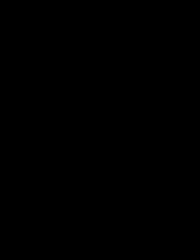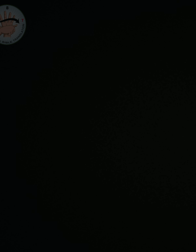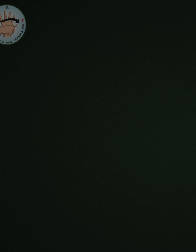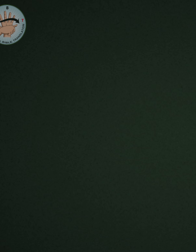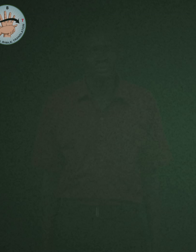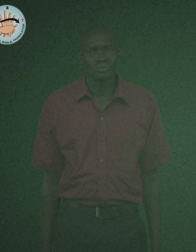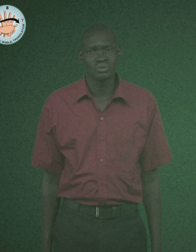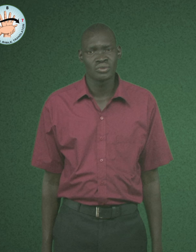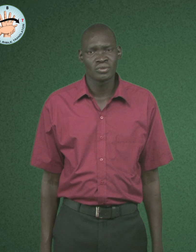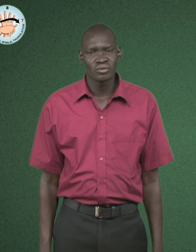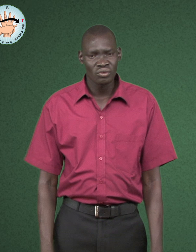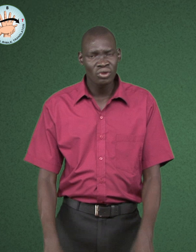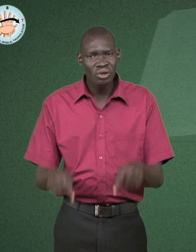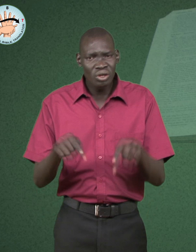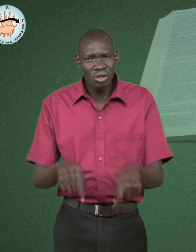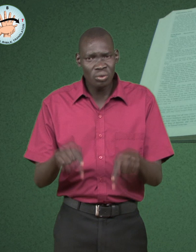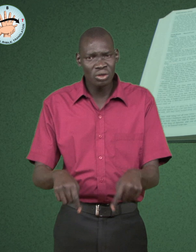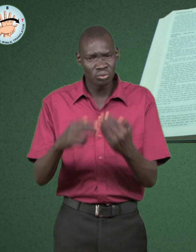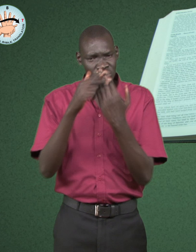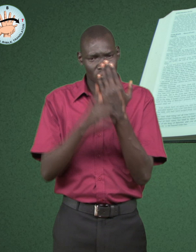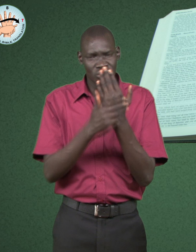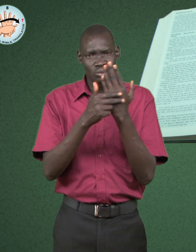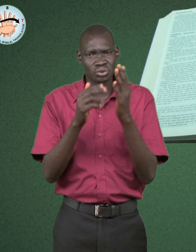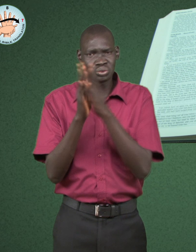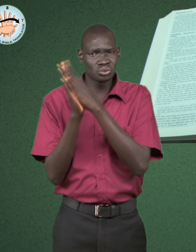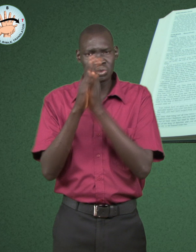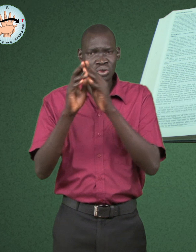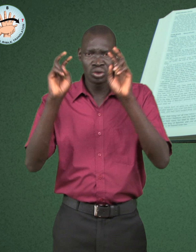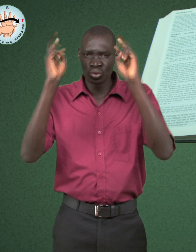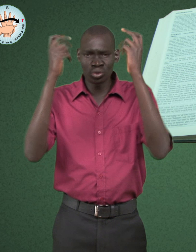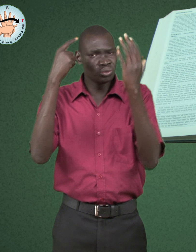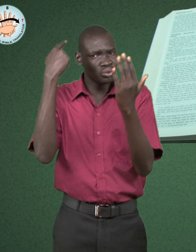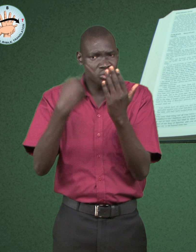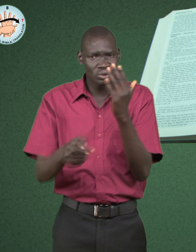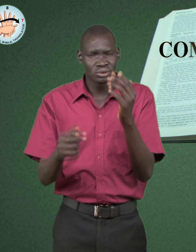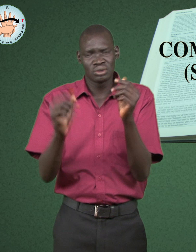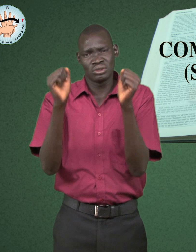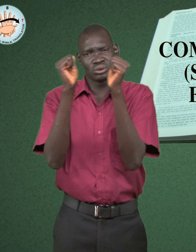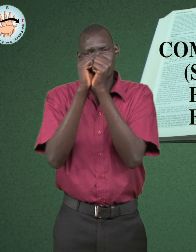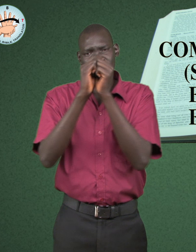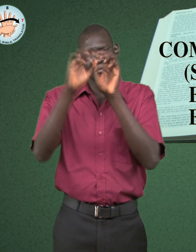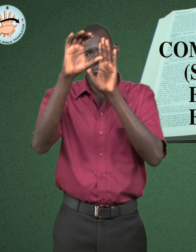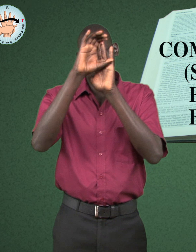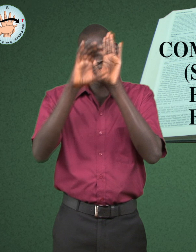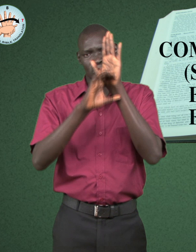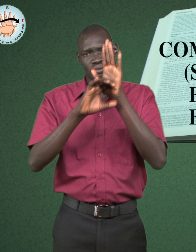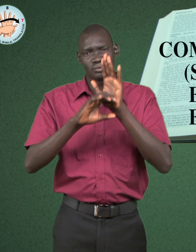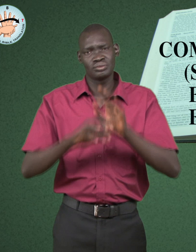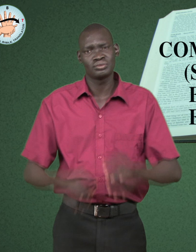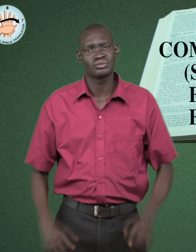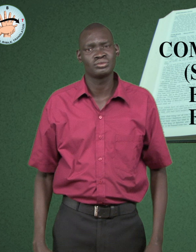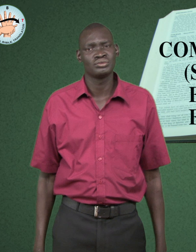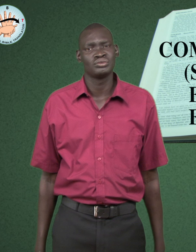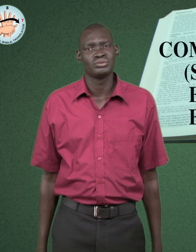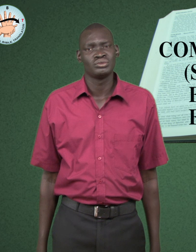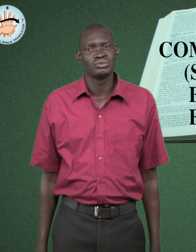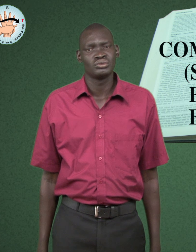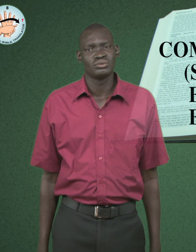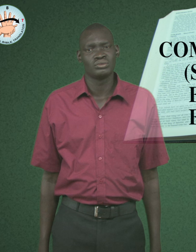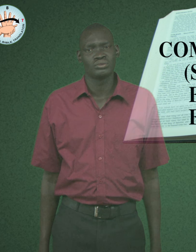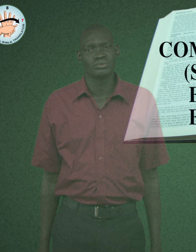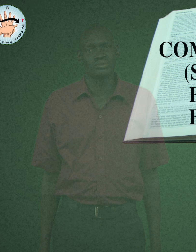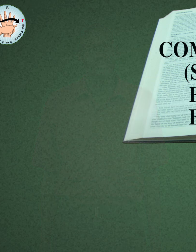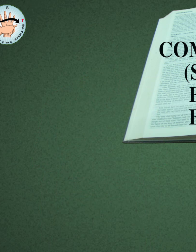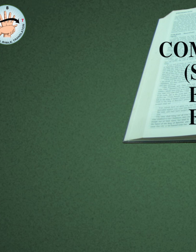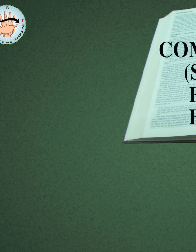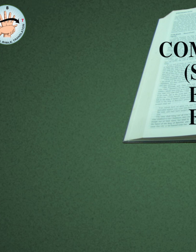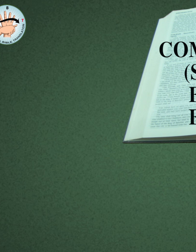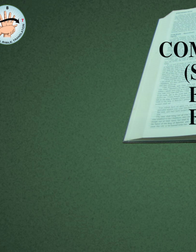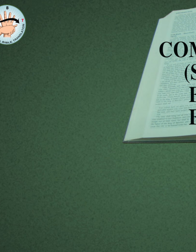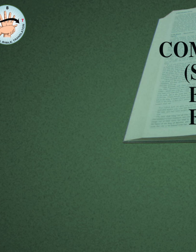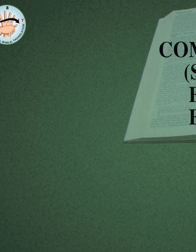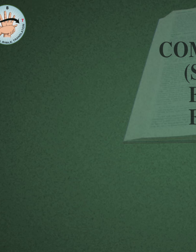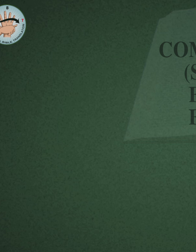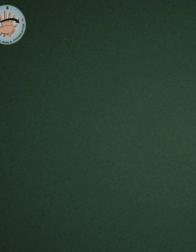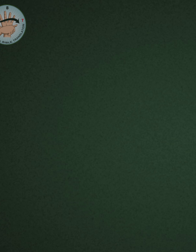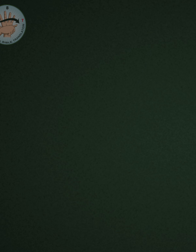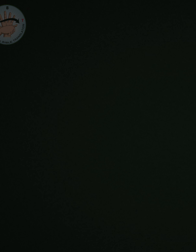The ten commandments